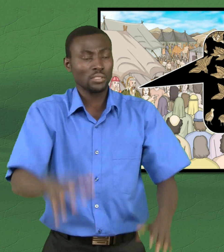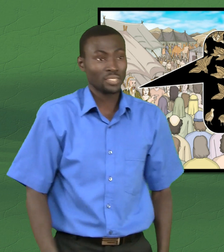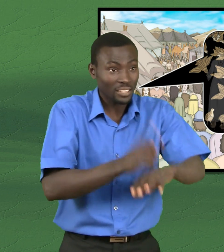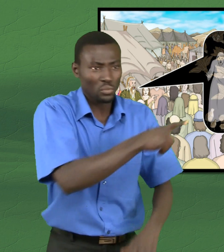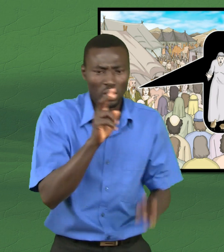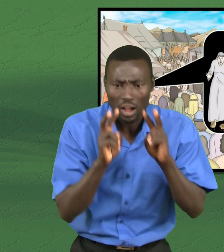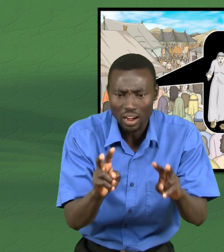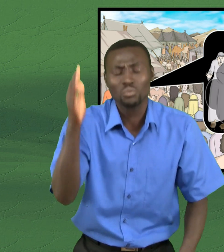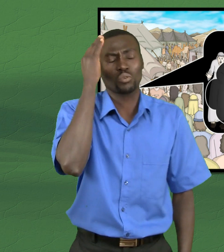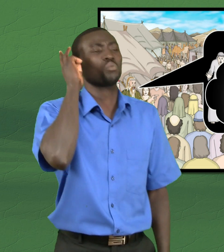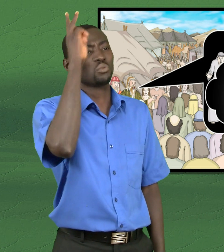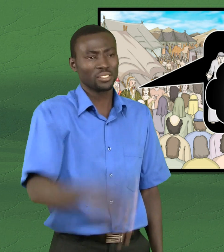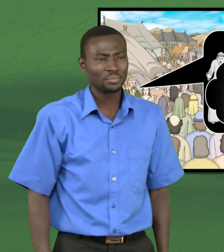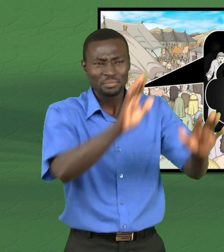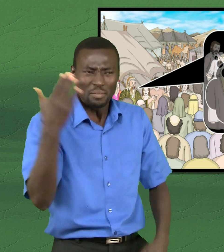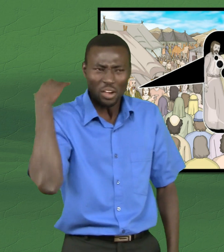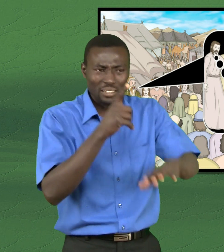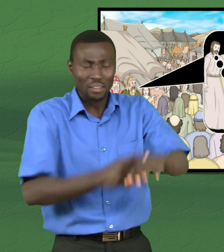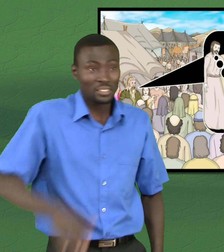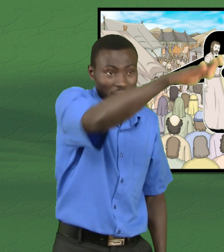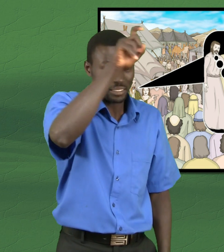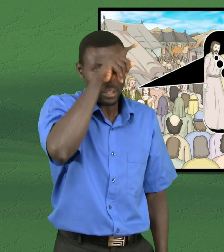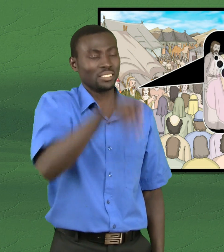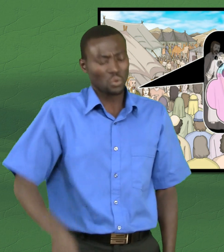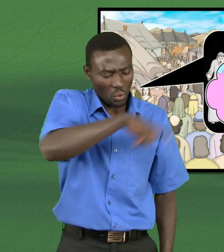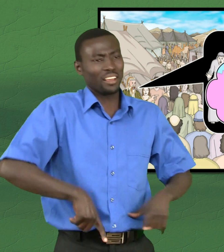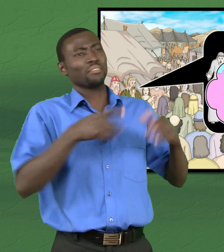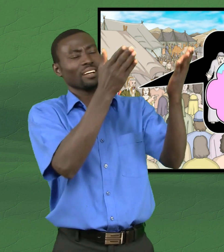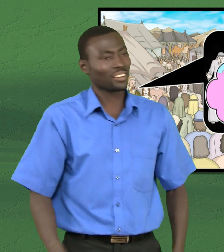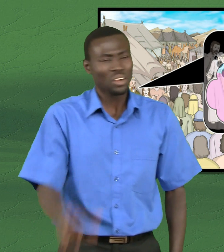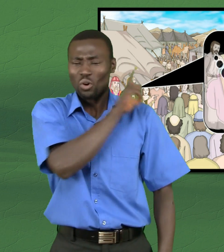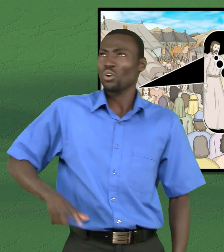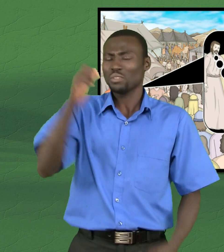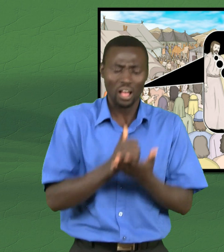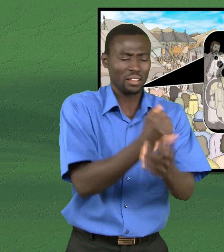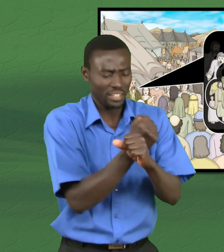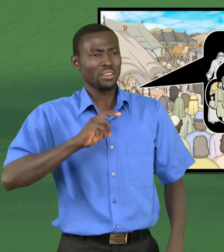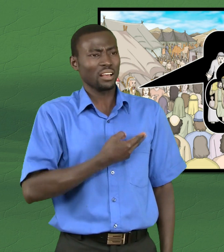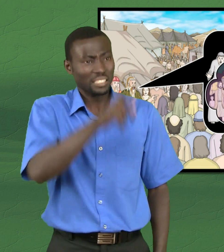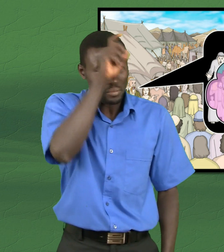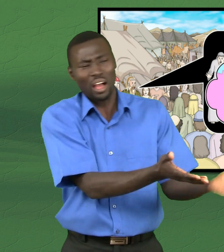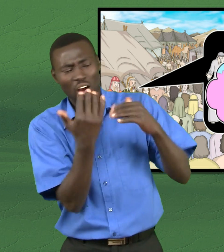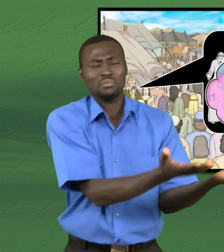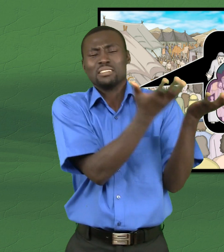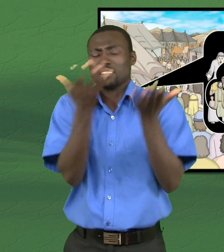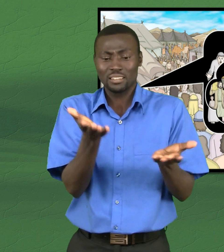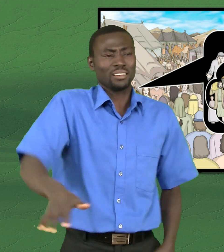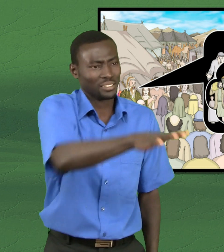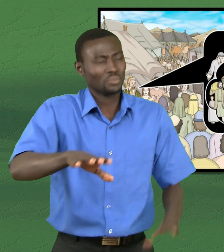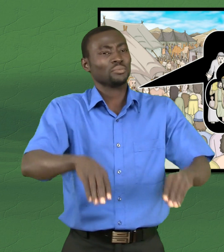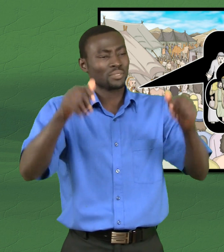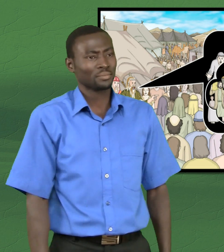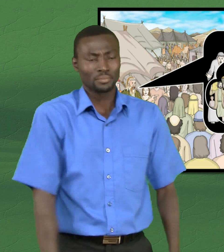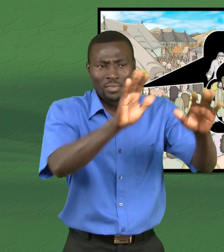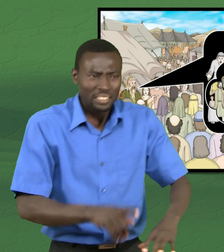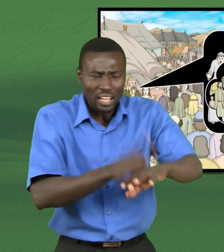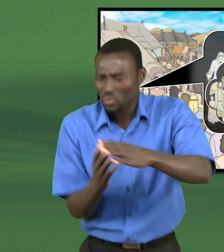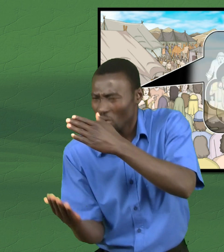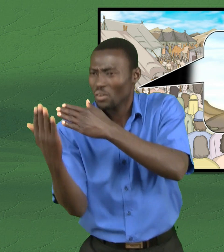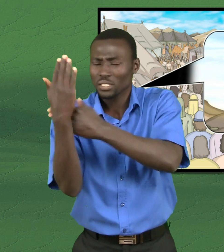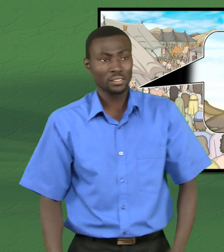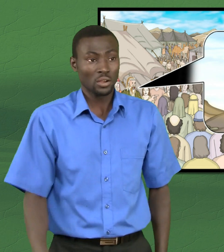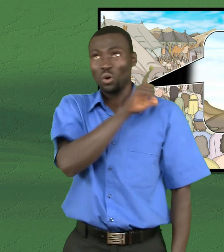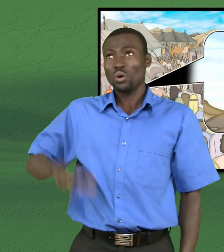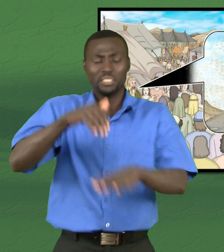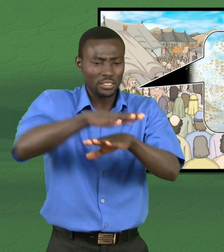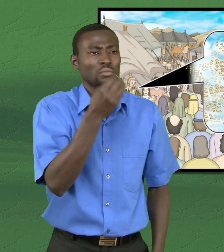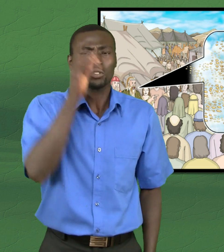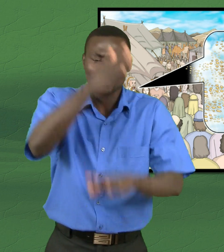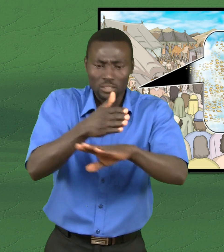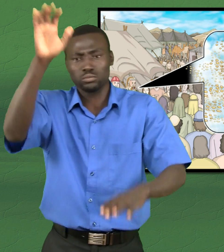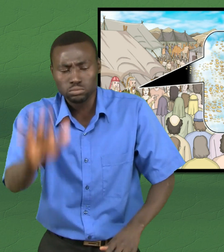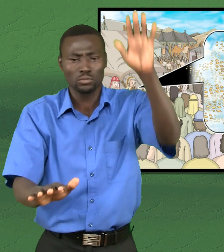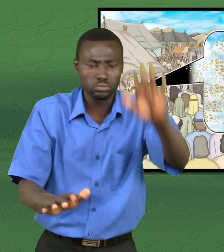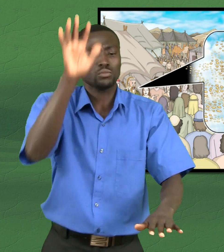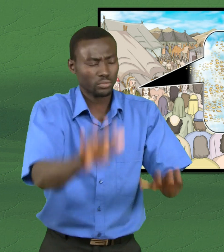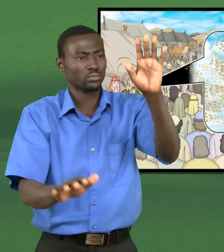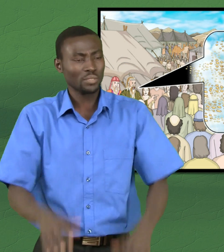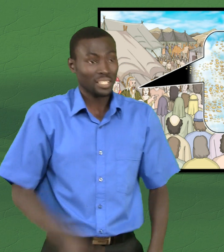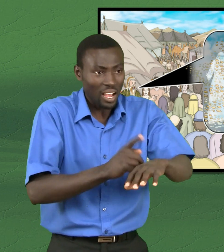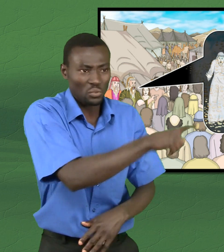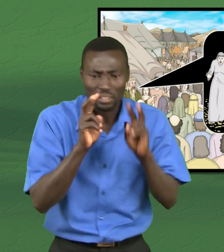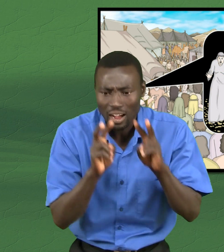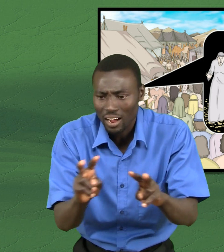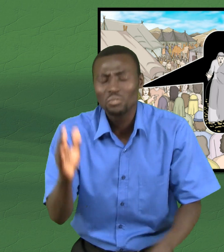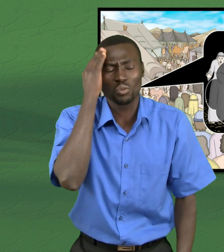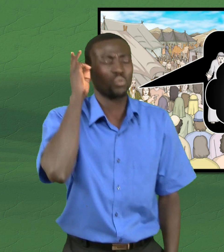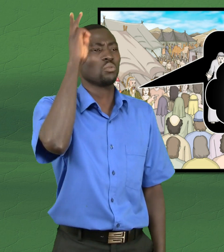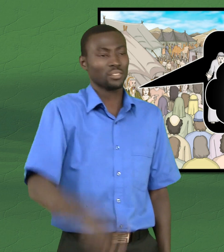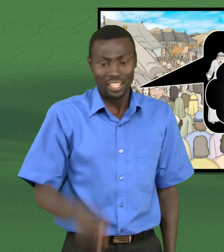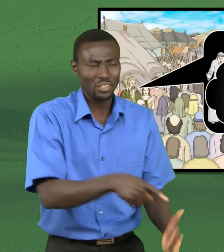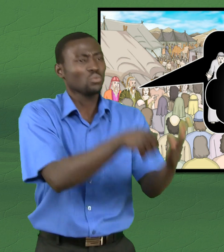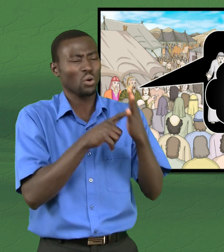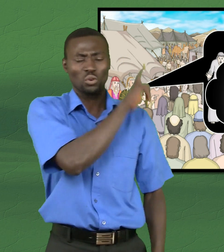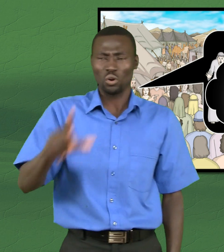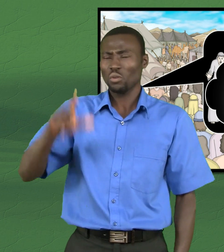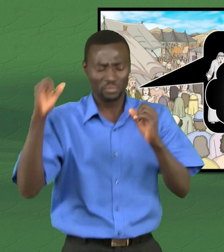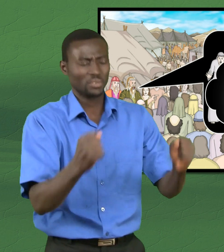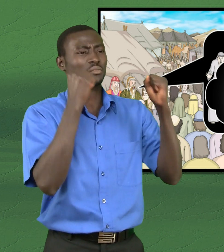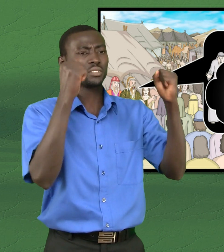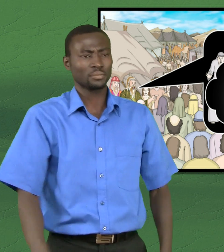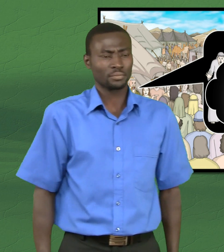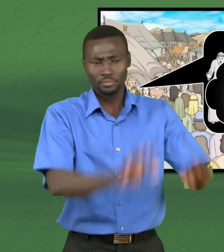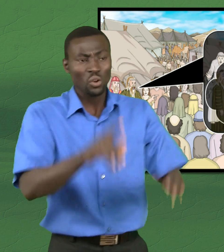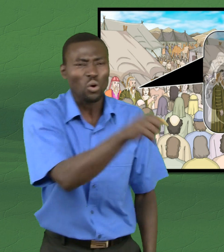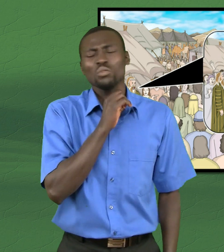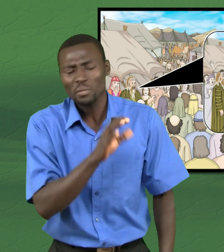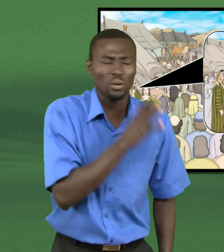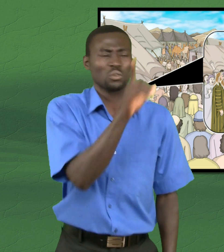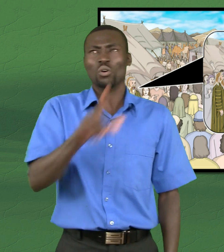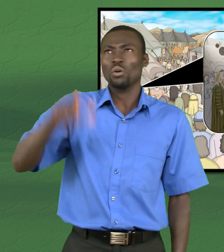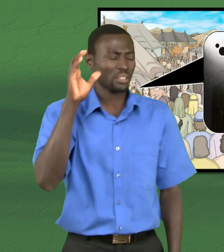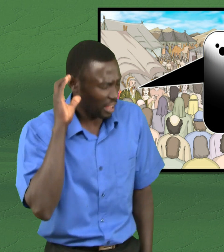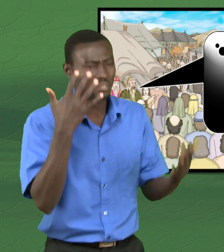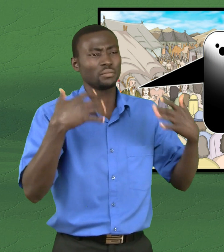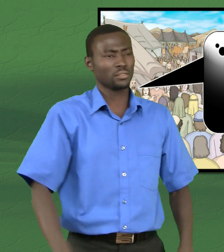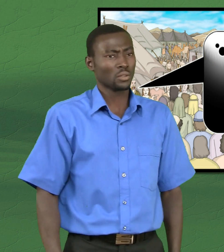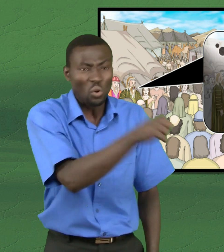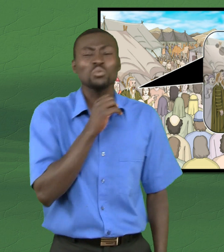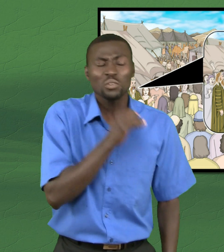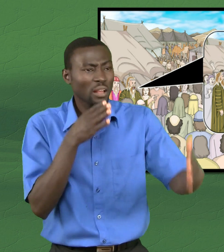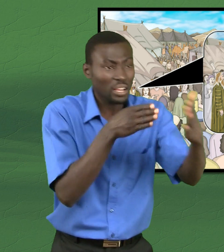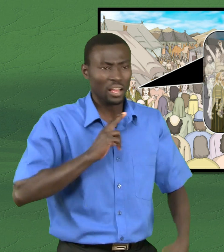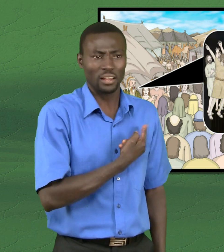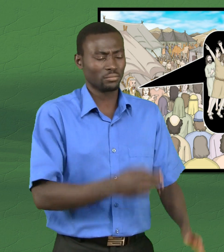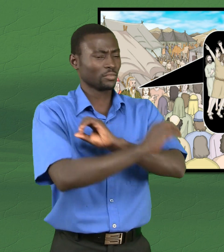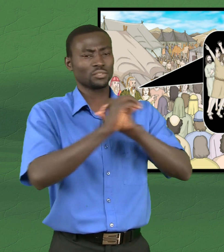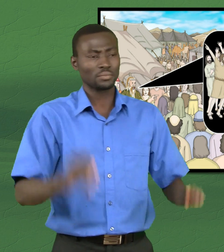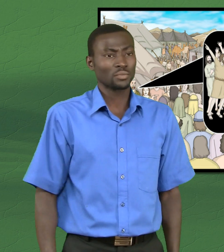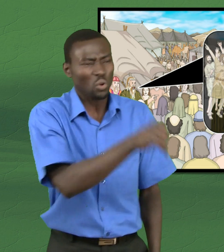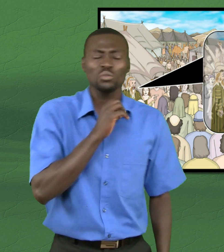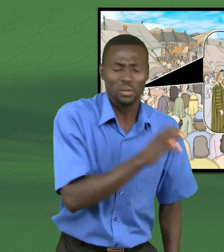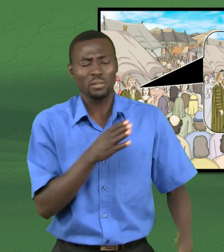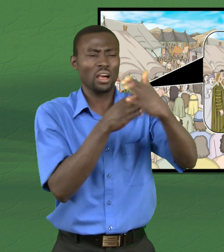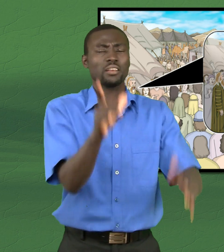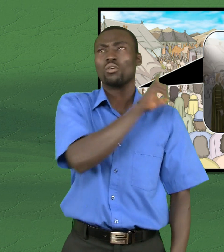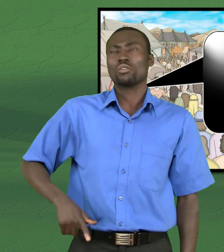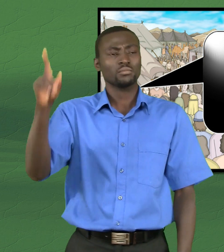For who are we that you should grumble against us?” And Moses added, “The LORD will give you meat to eat this evening and bread to fill you in the morning, for He has heard your grumbling against Him. Who are we?